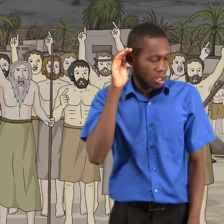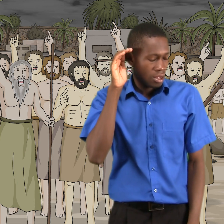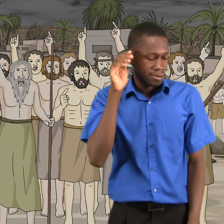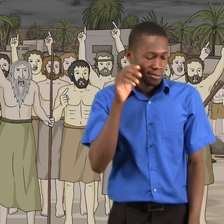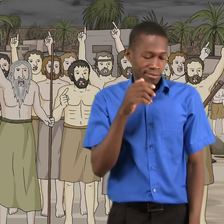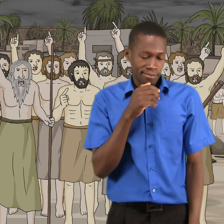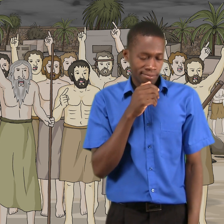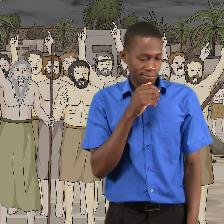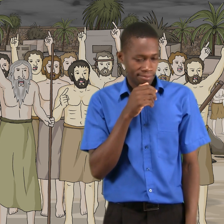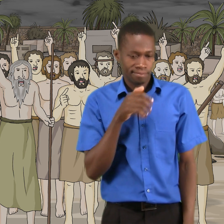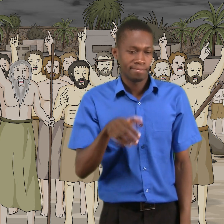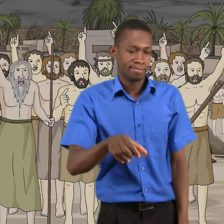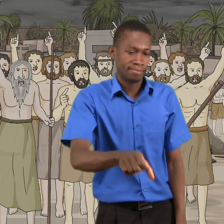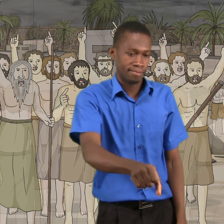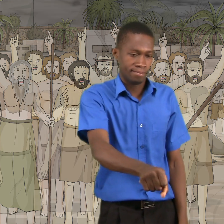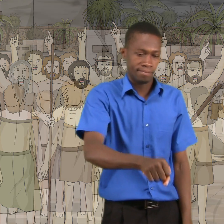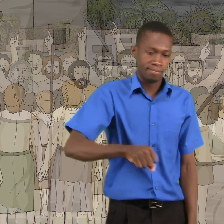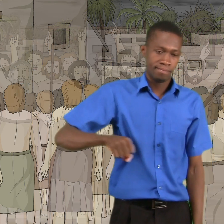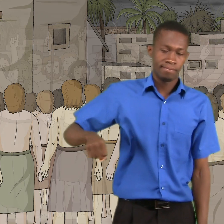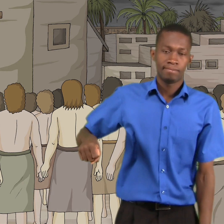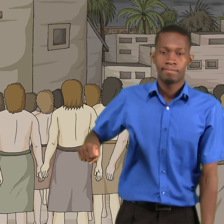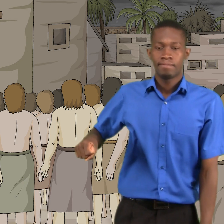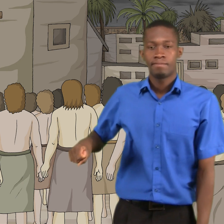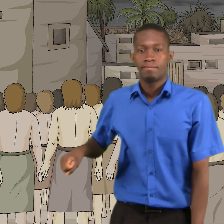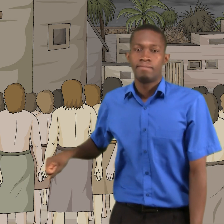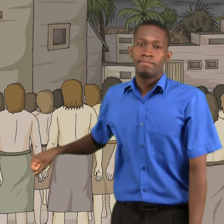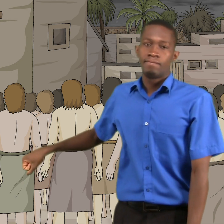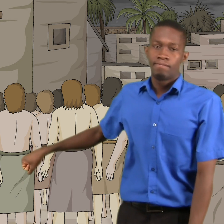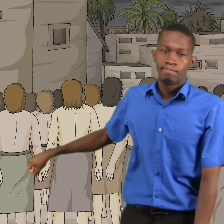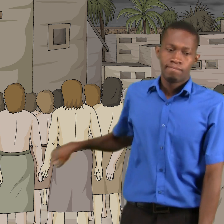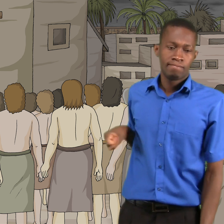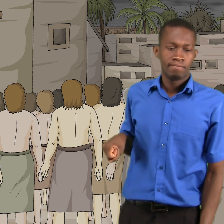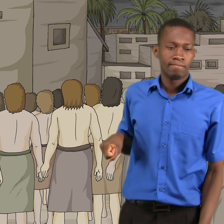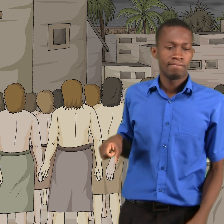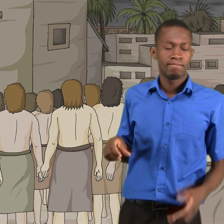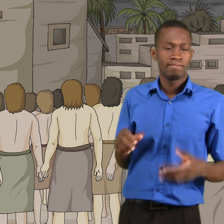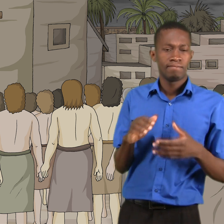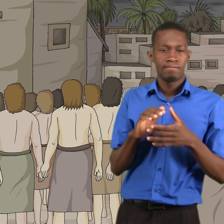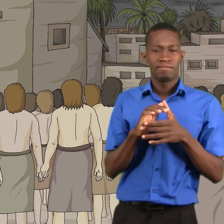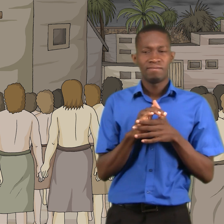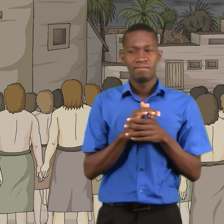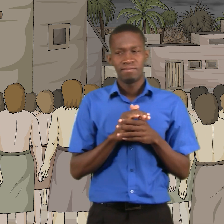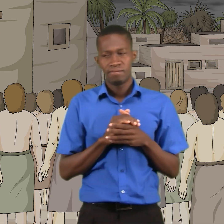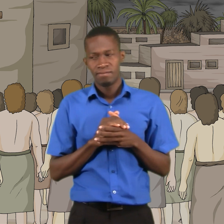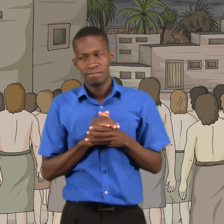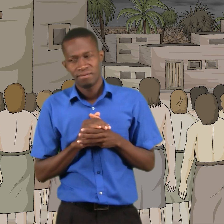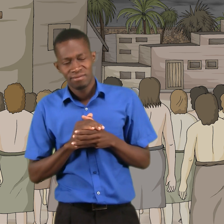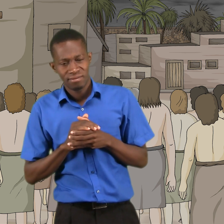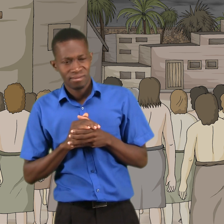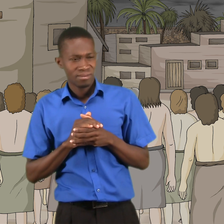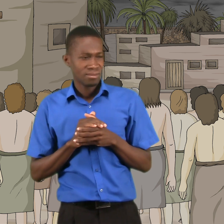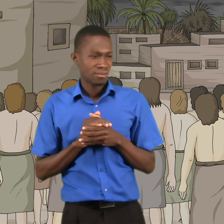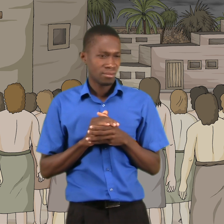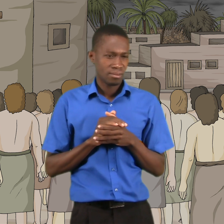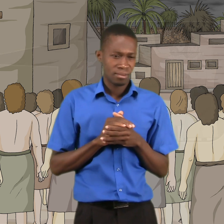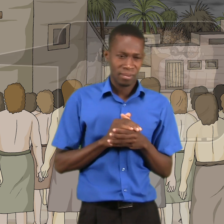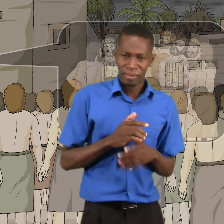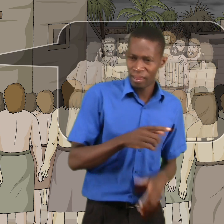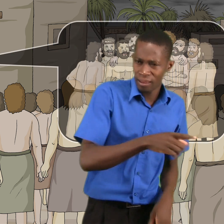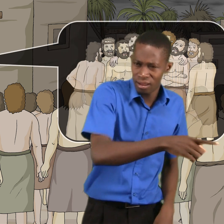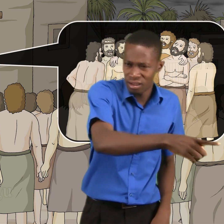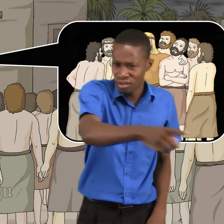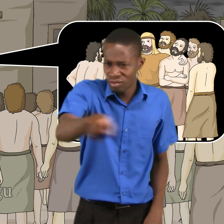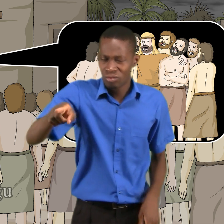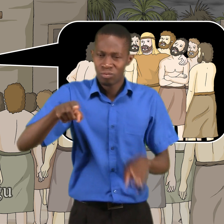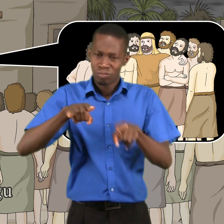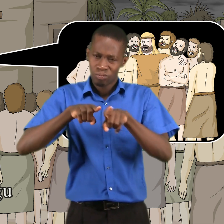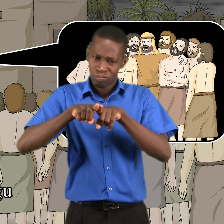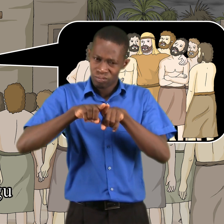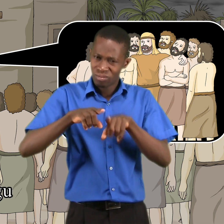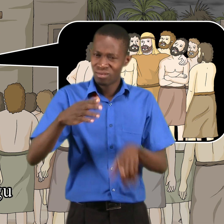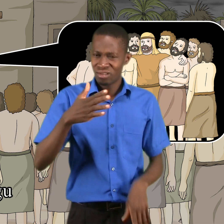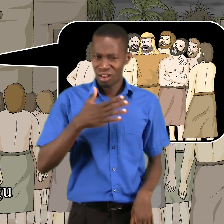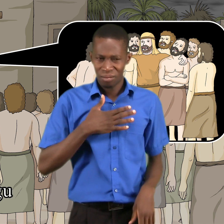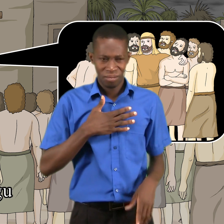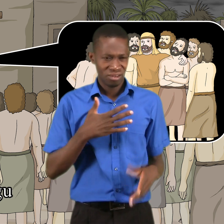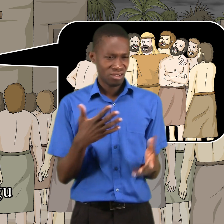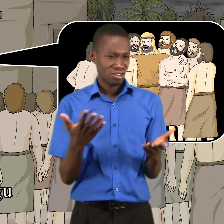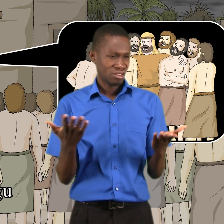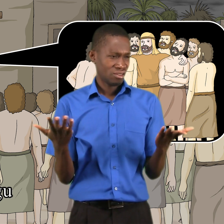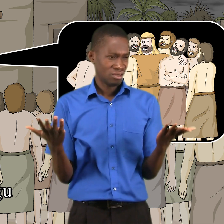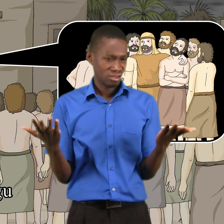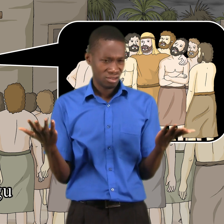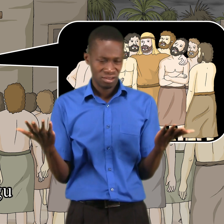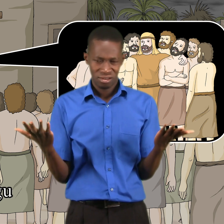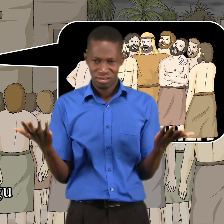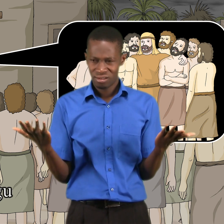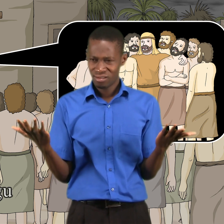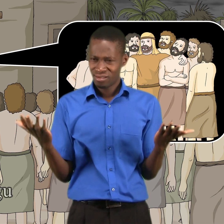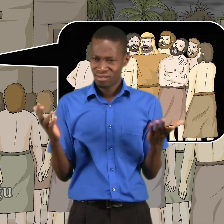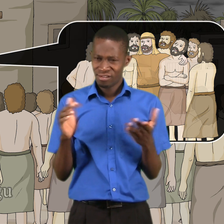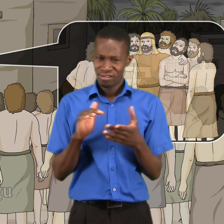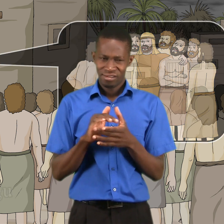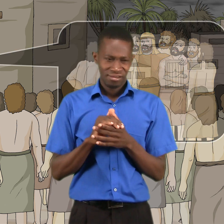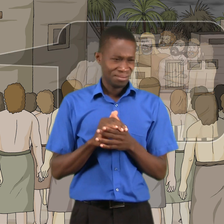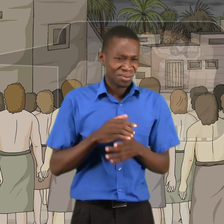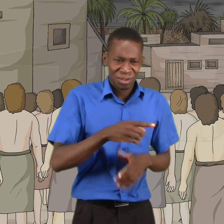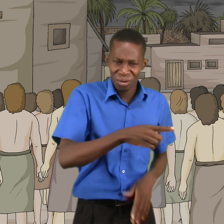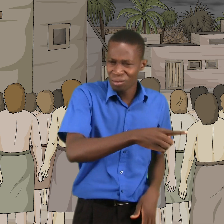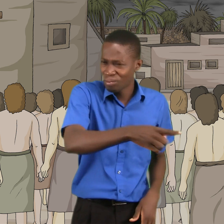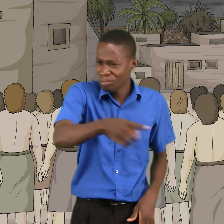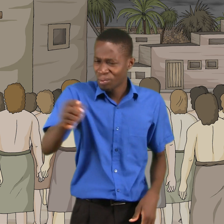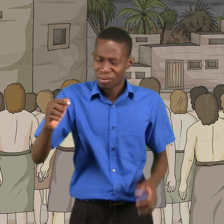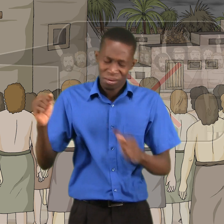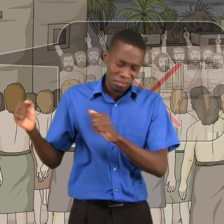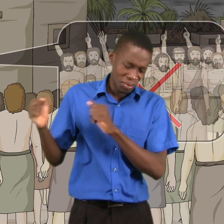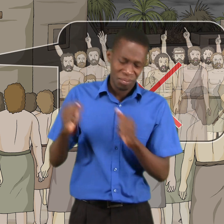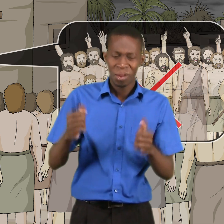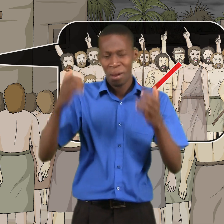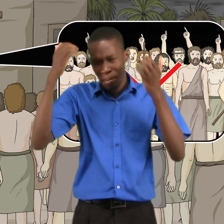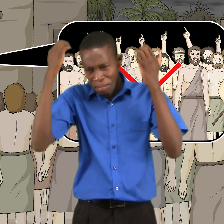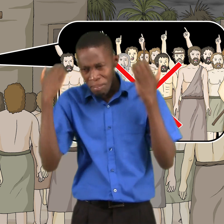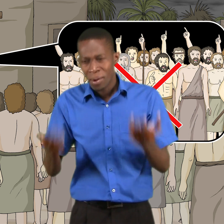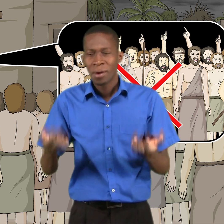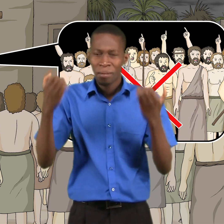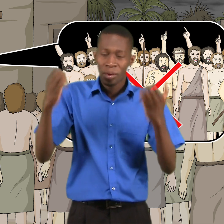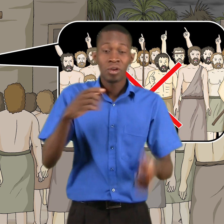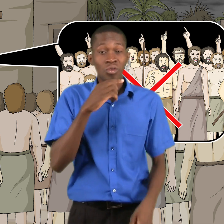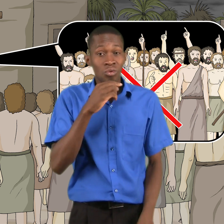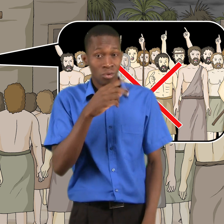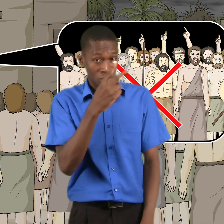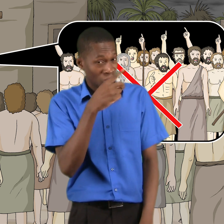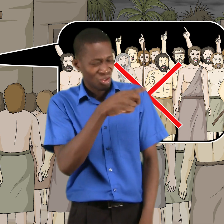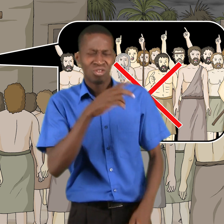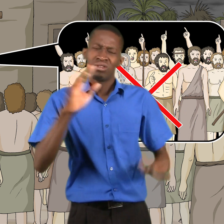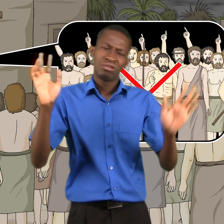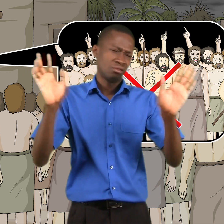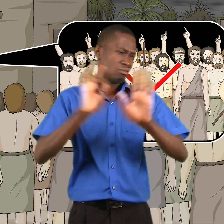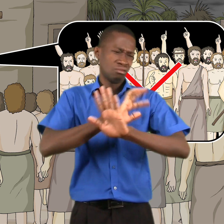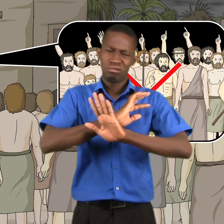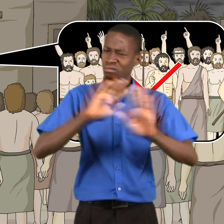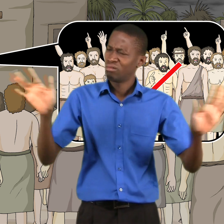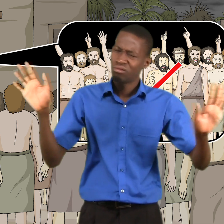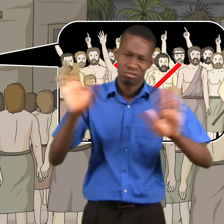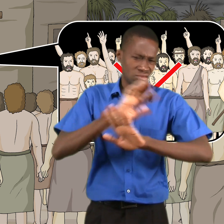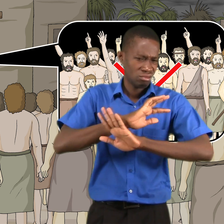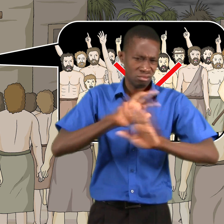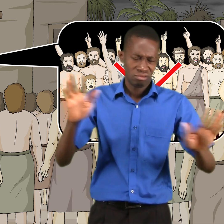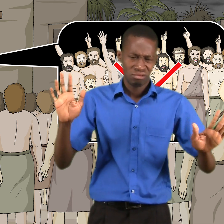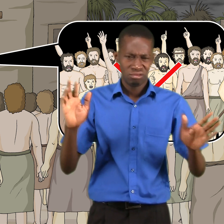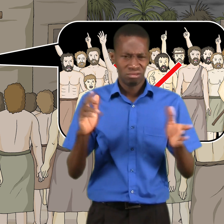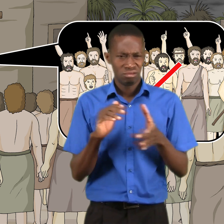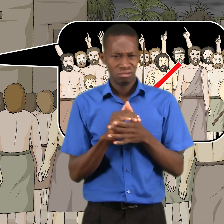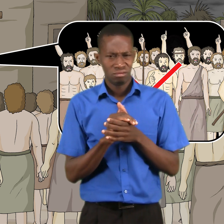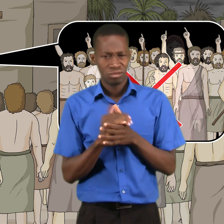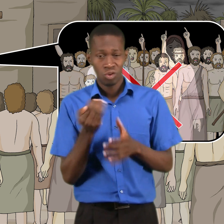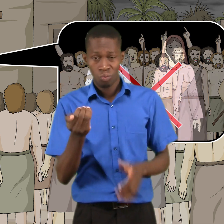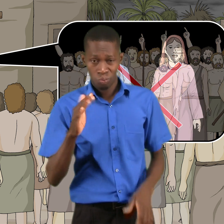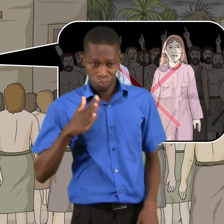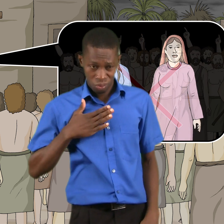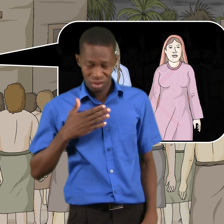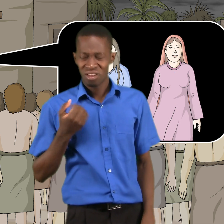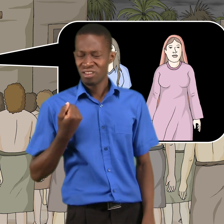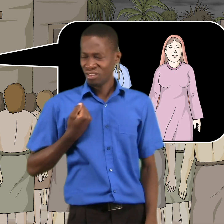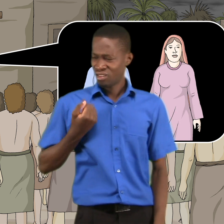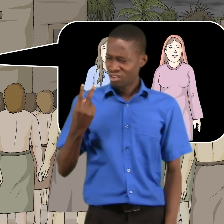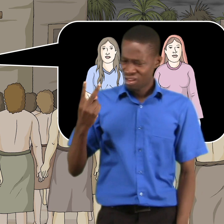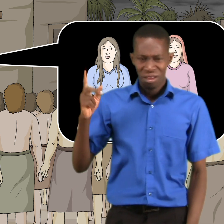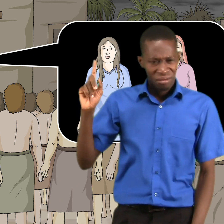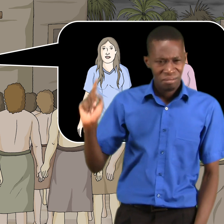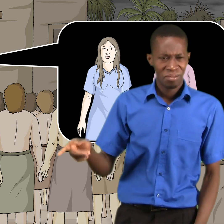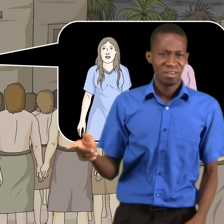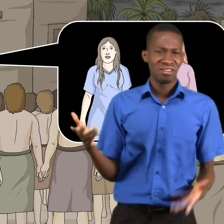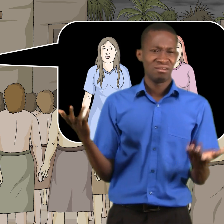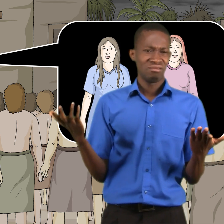Lot went outside to meet them, shutting the door behind him. “Please, my brothers,” he pleaded, “don’t do such a wicked thing!